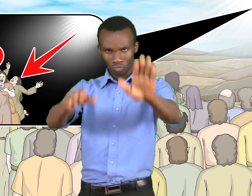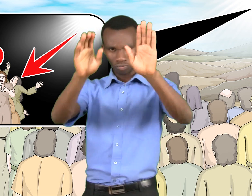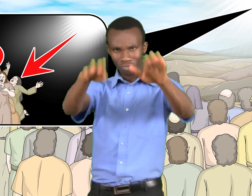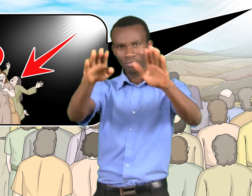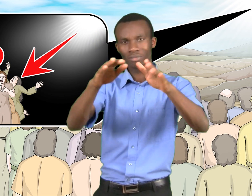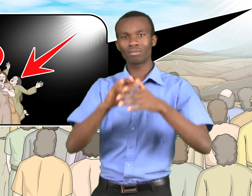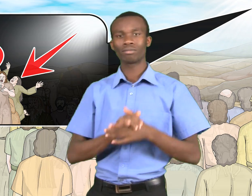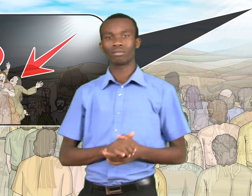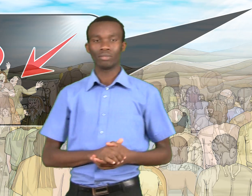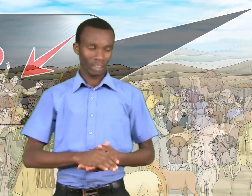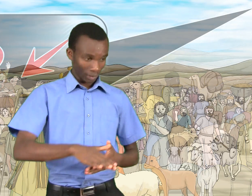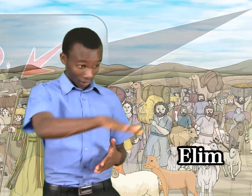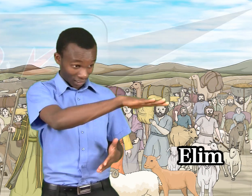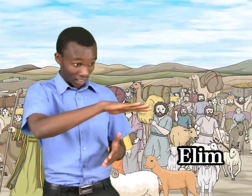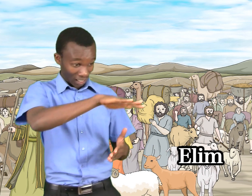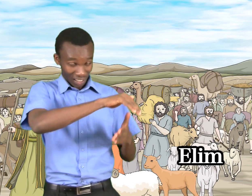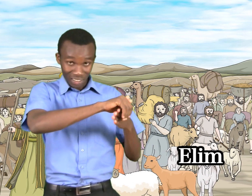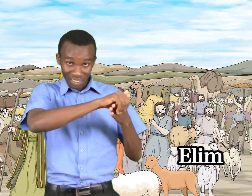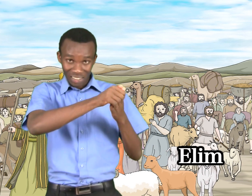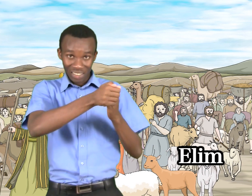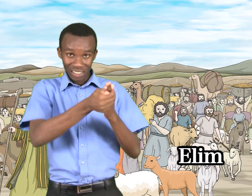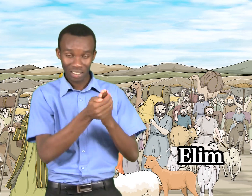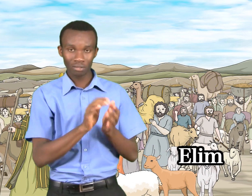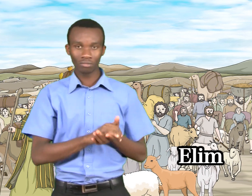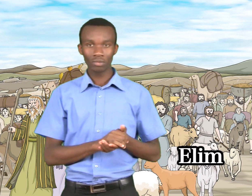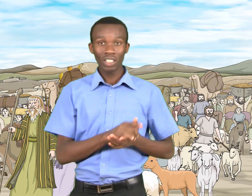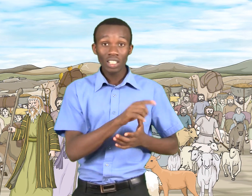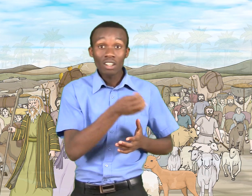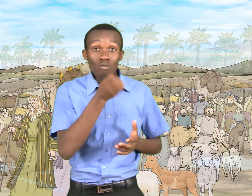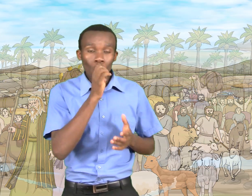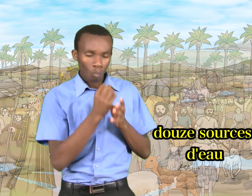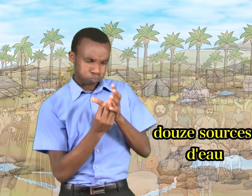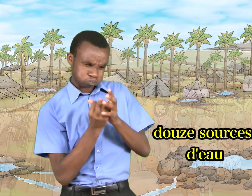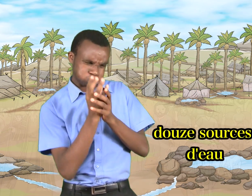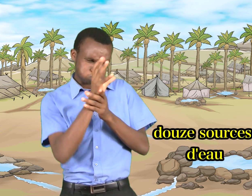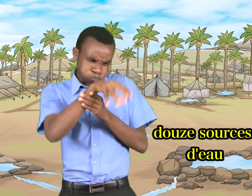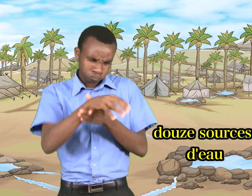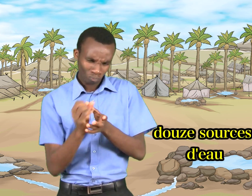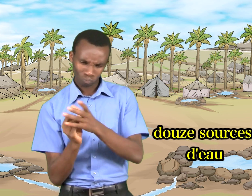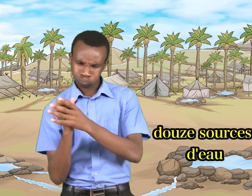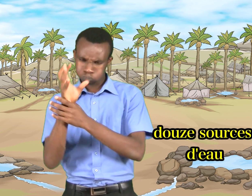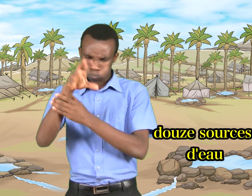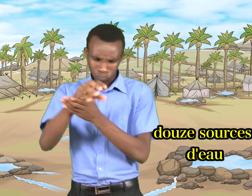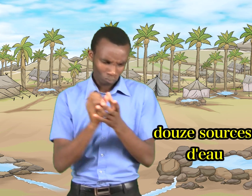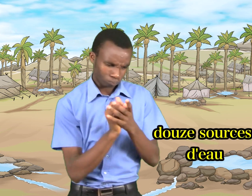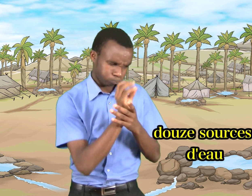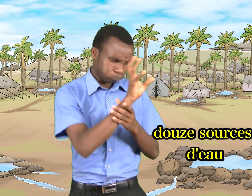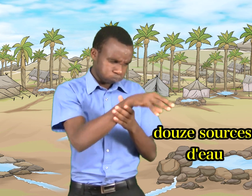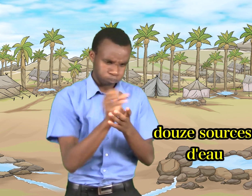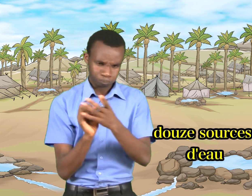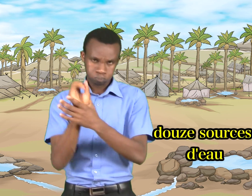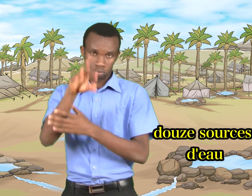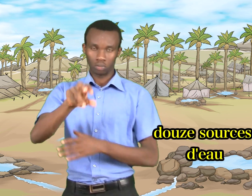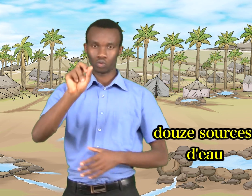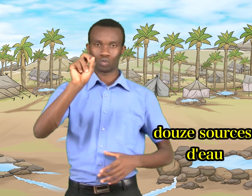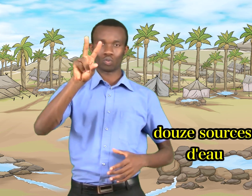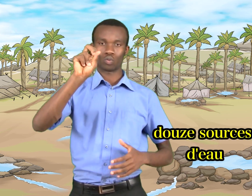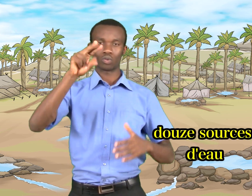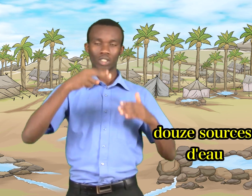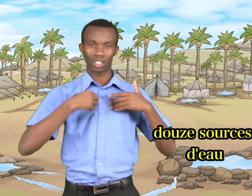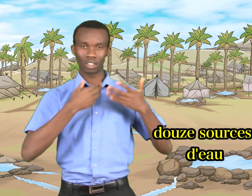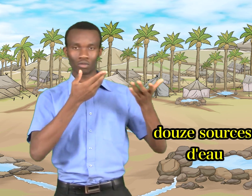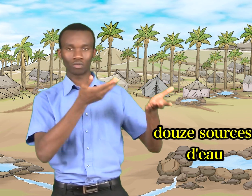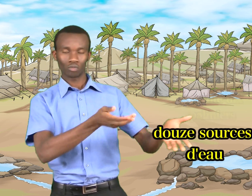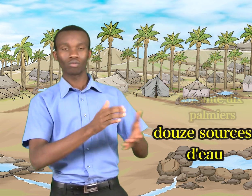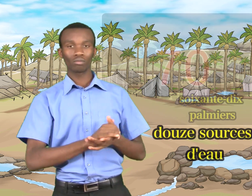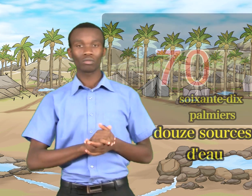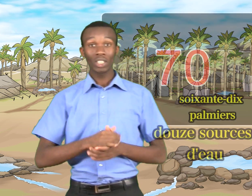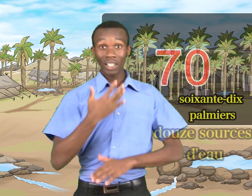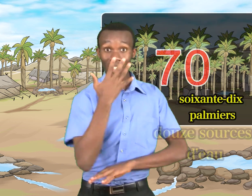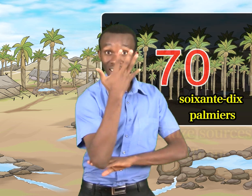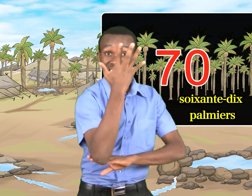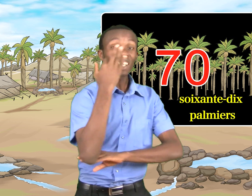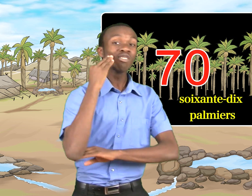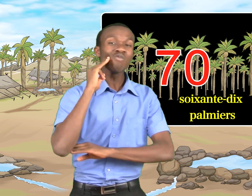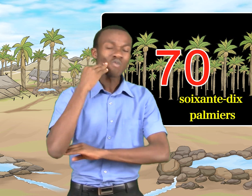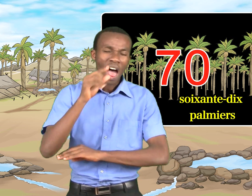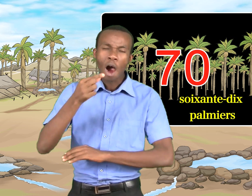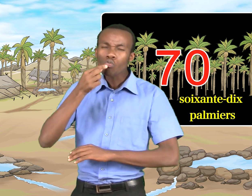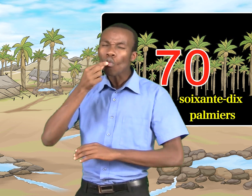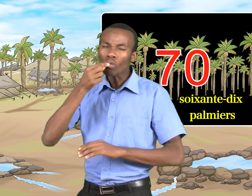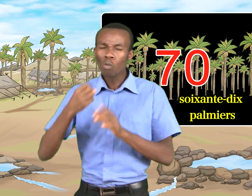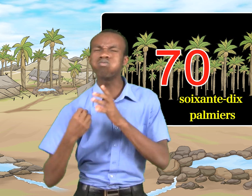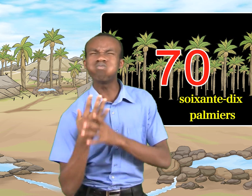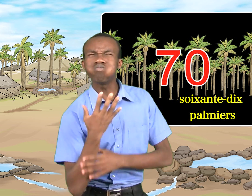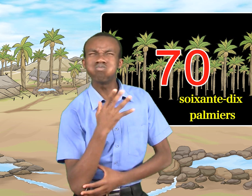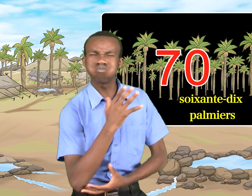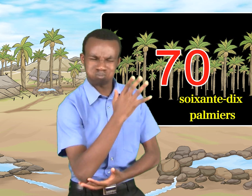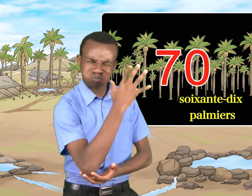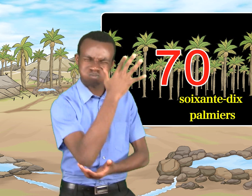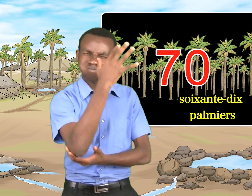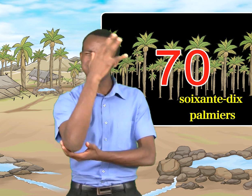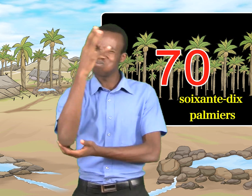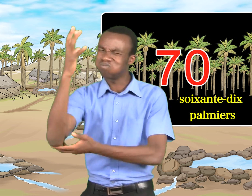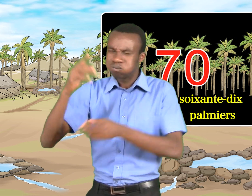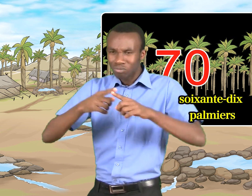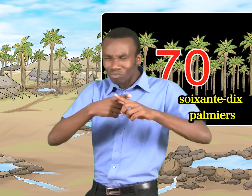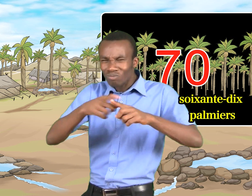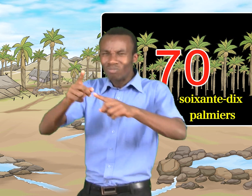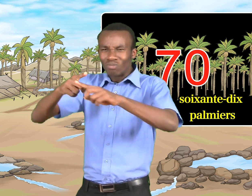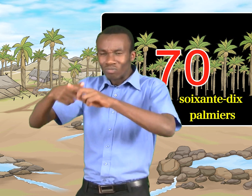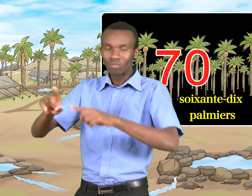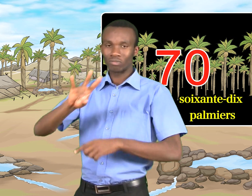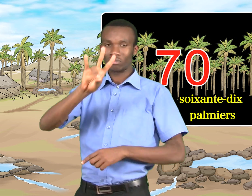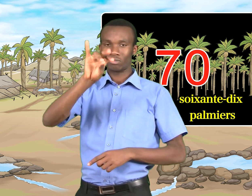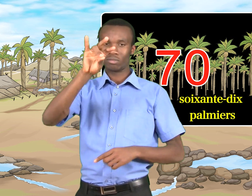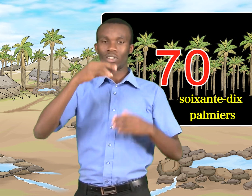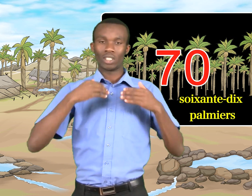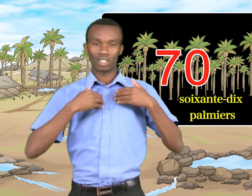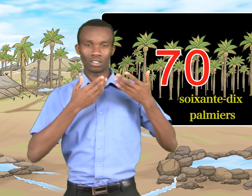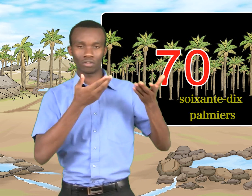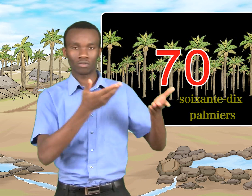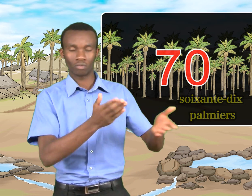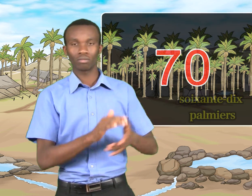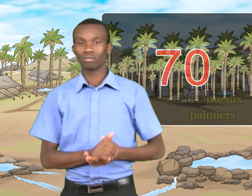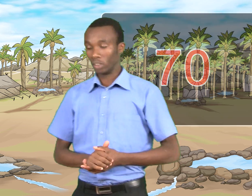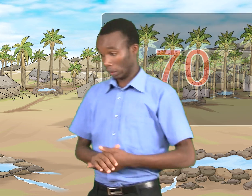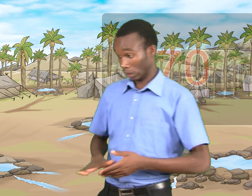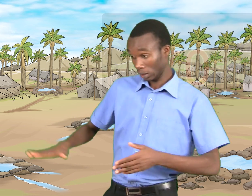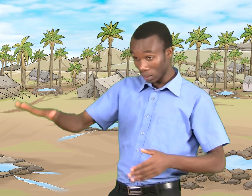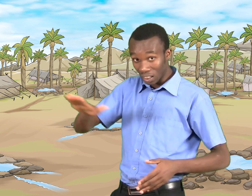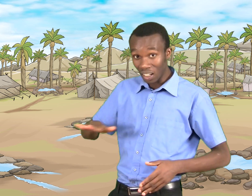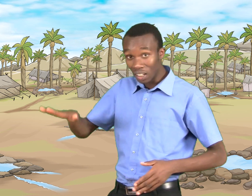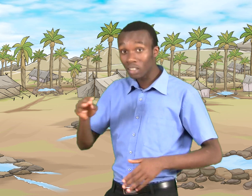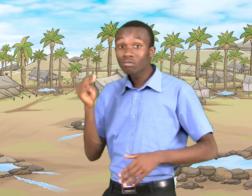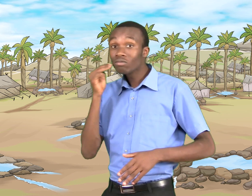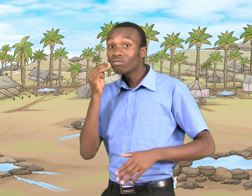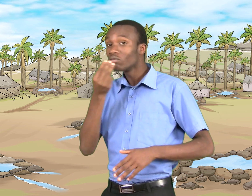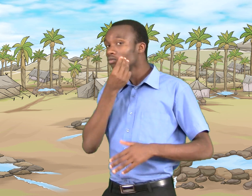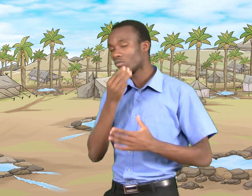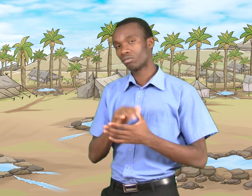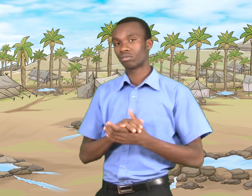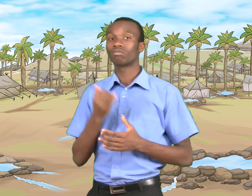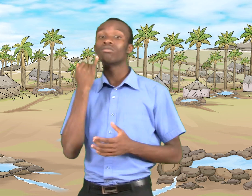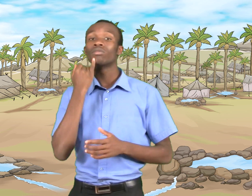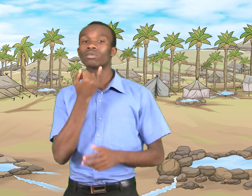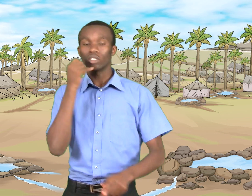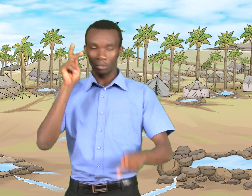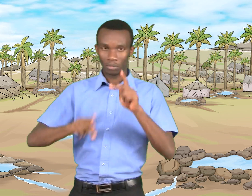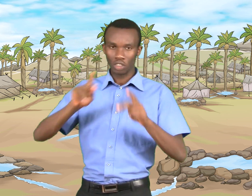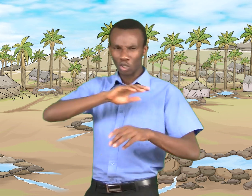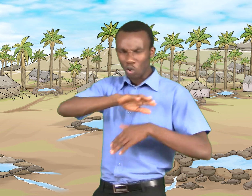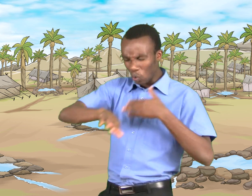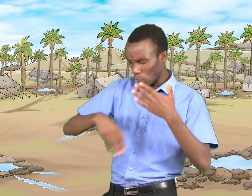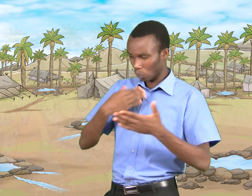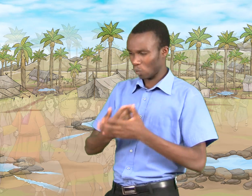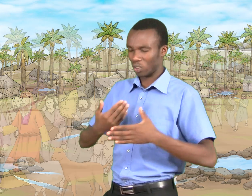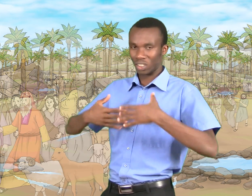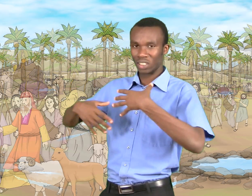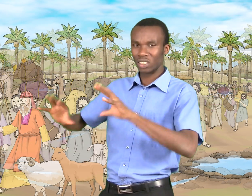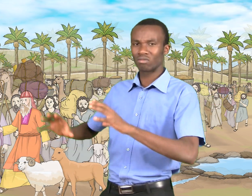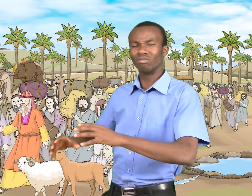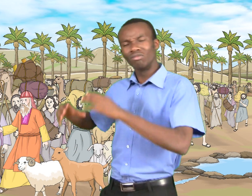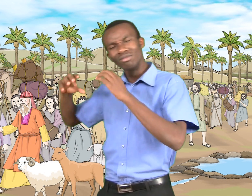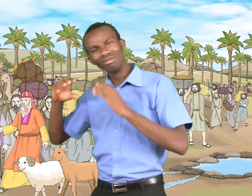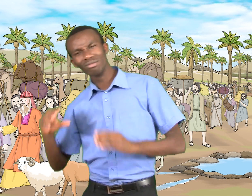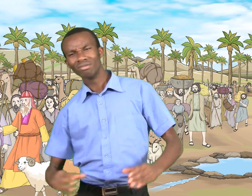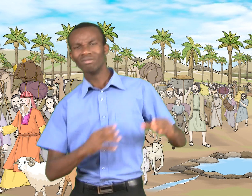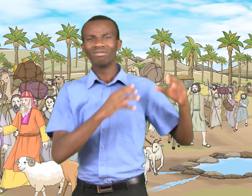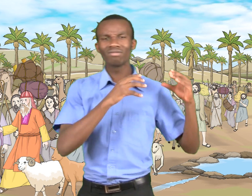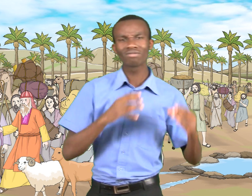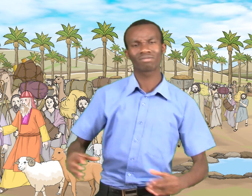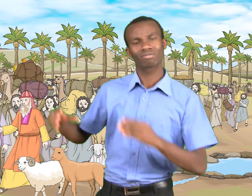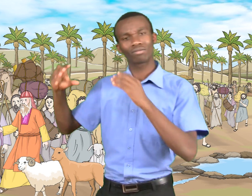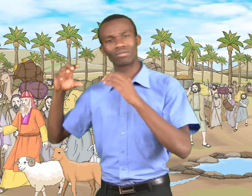Then they came to Elim, where there were twelve springs of water and seventy palm trees, and they camped there by the waters.